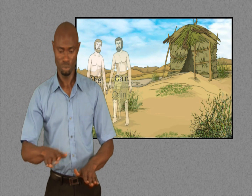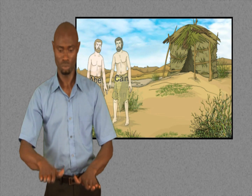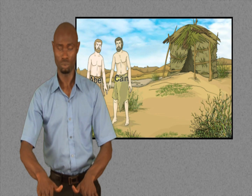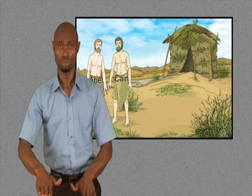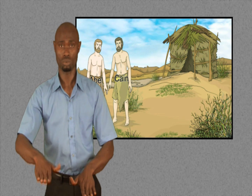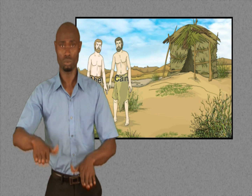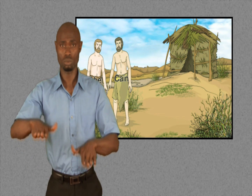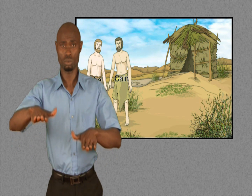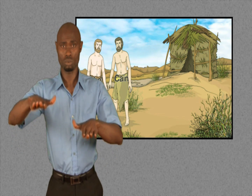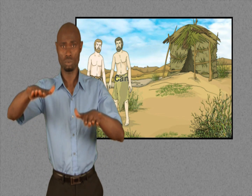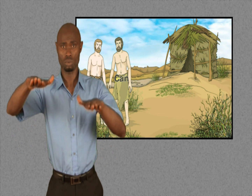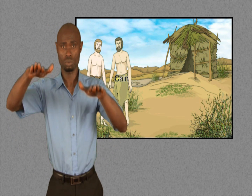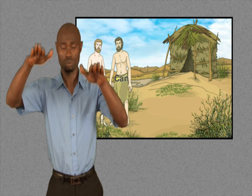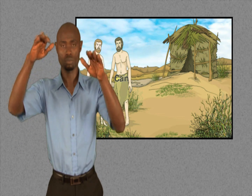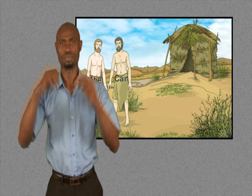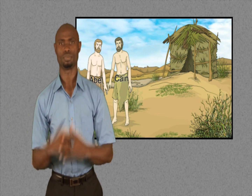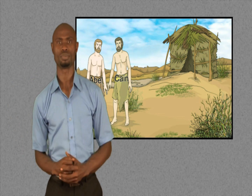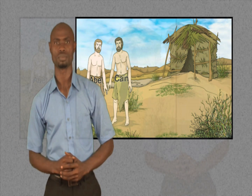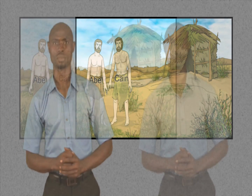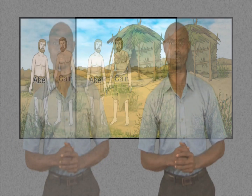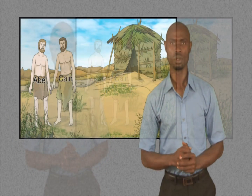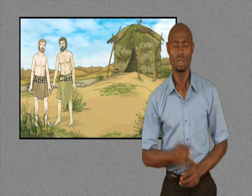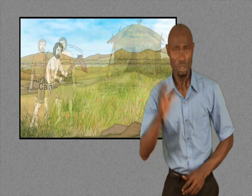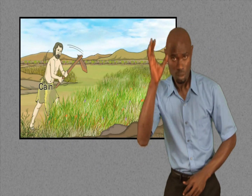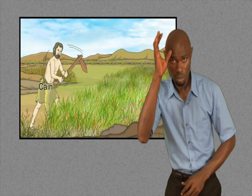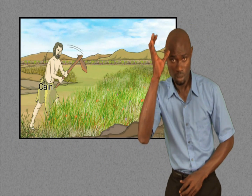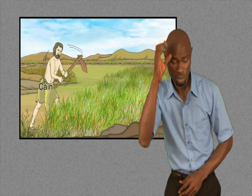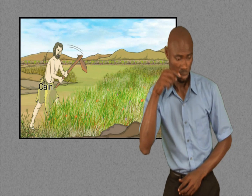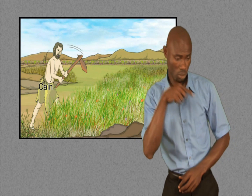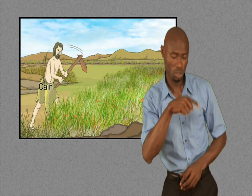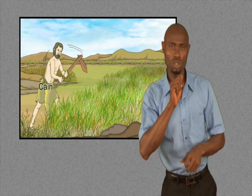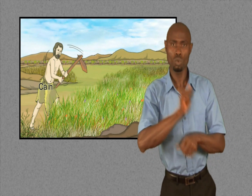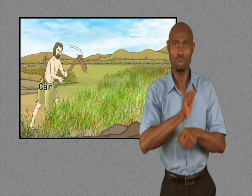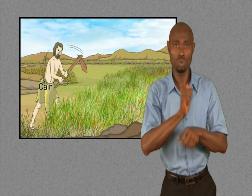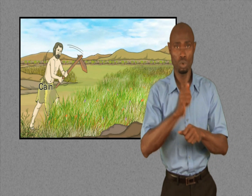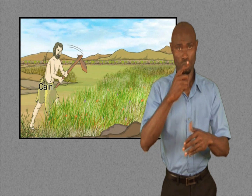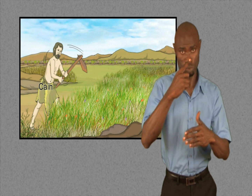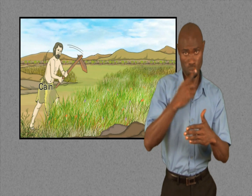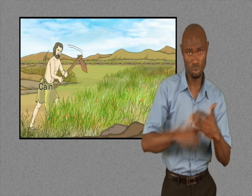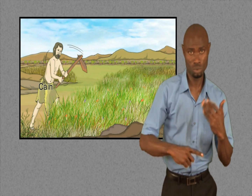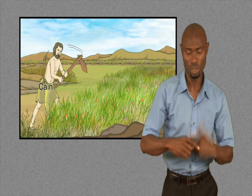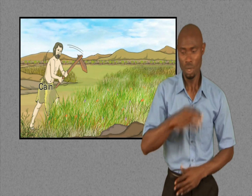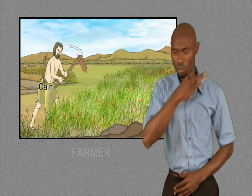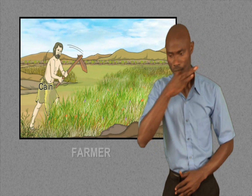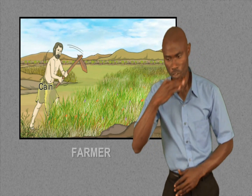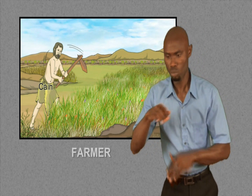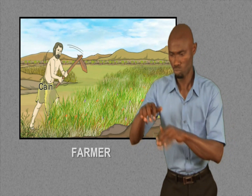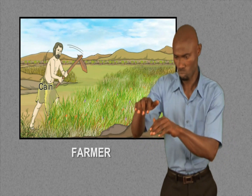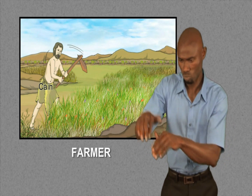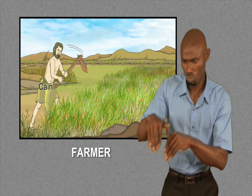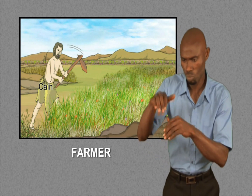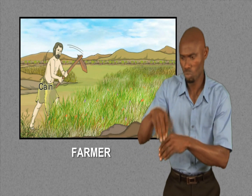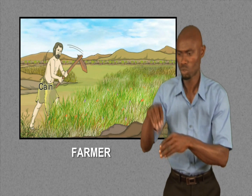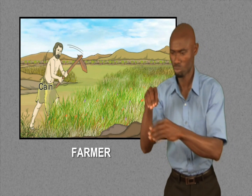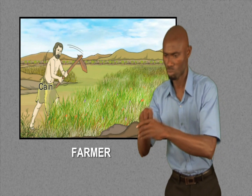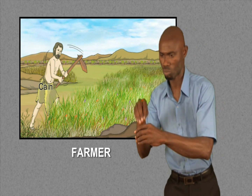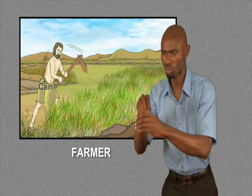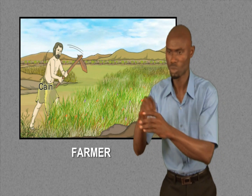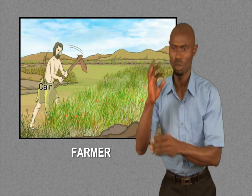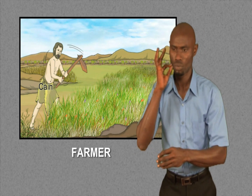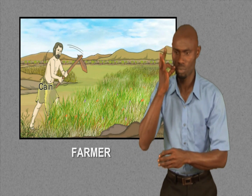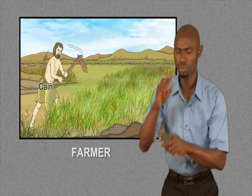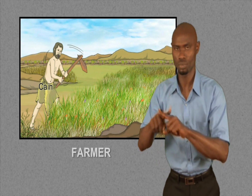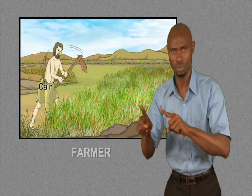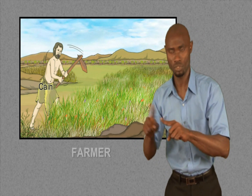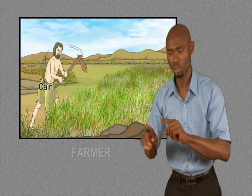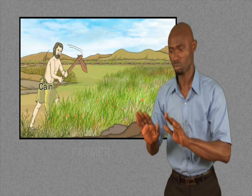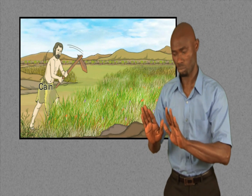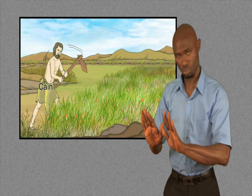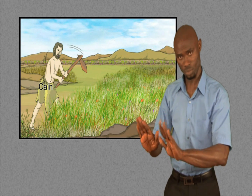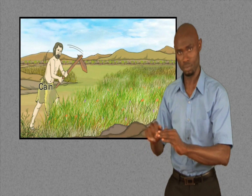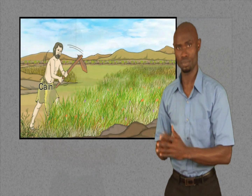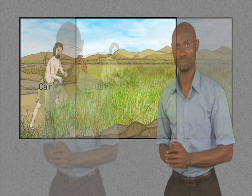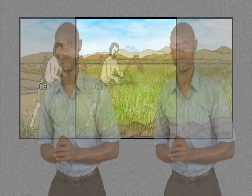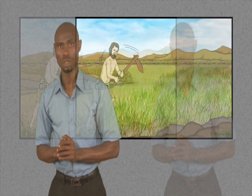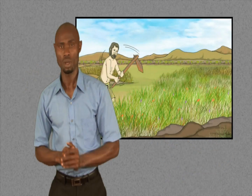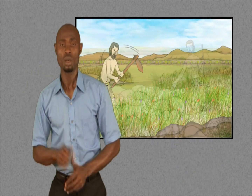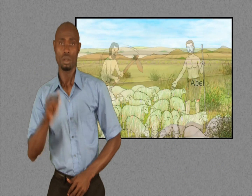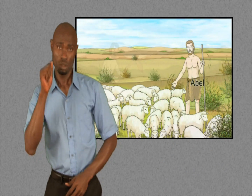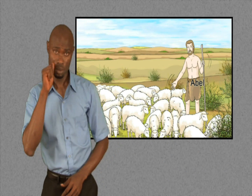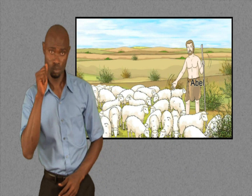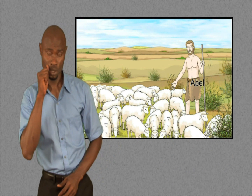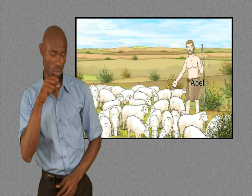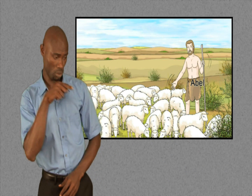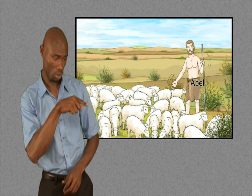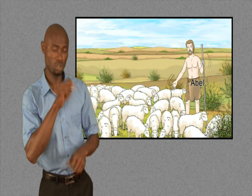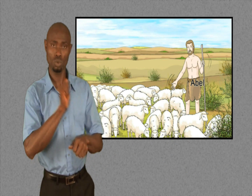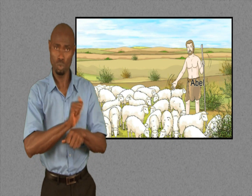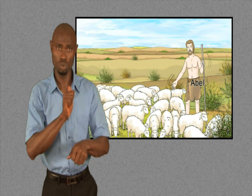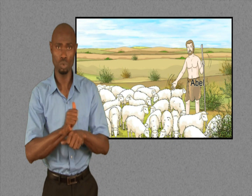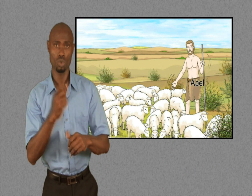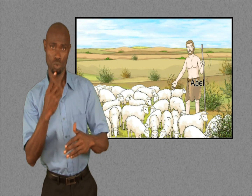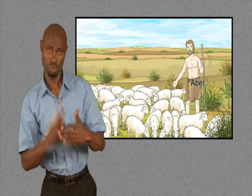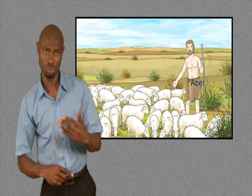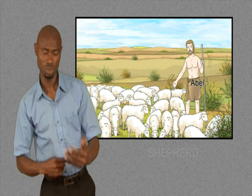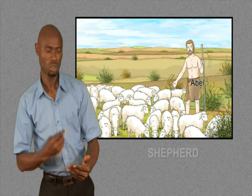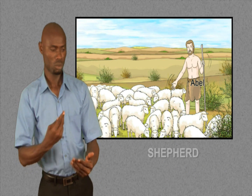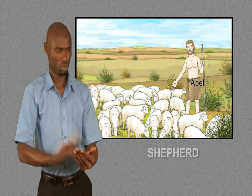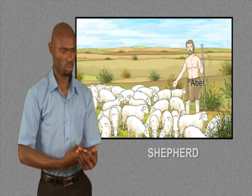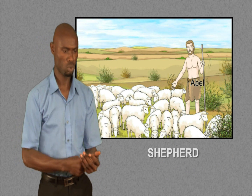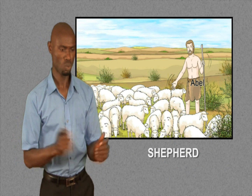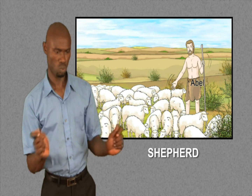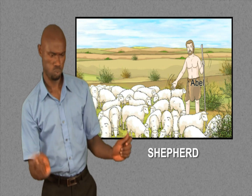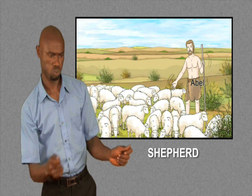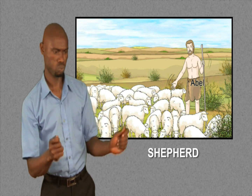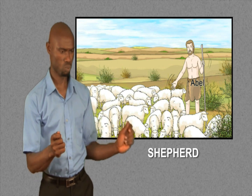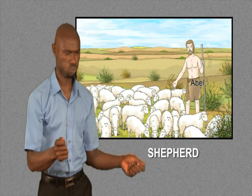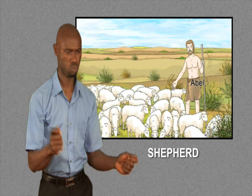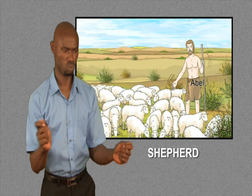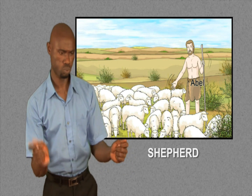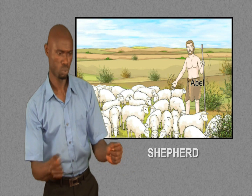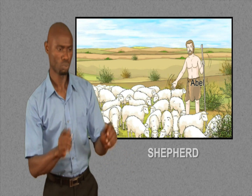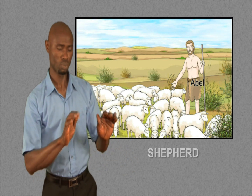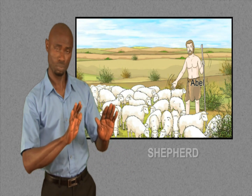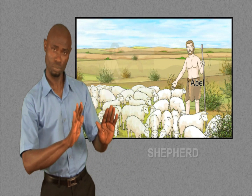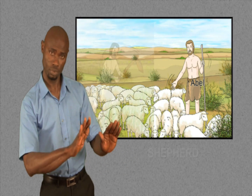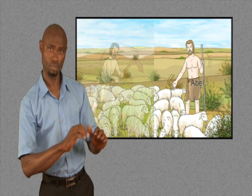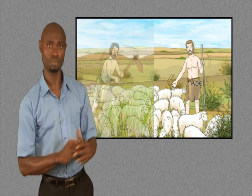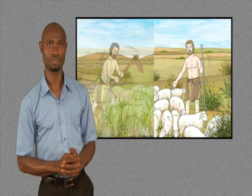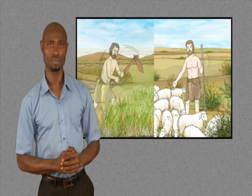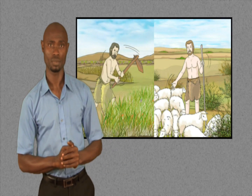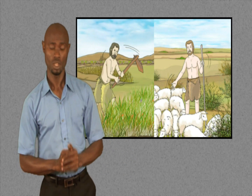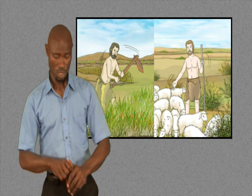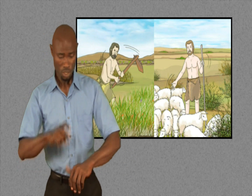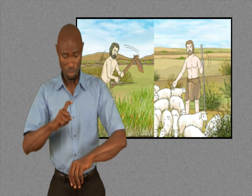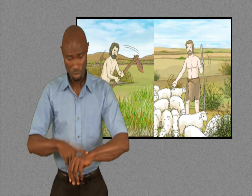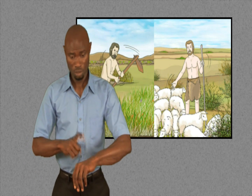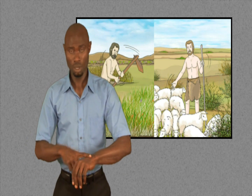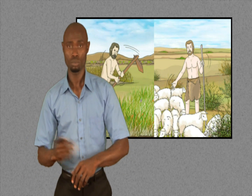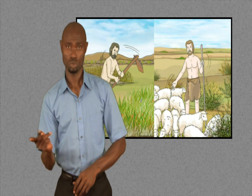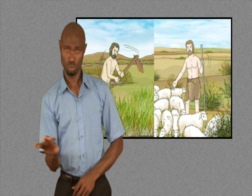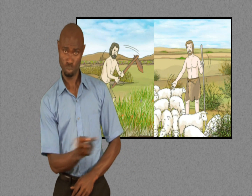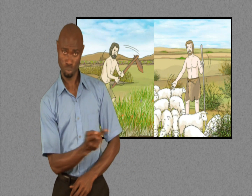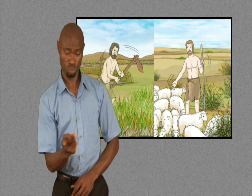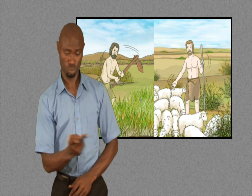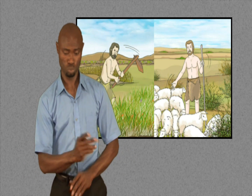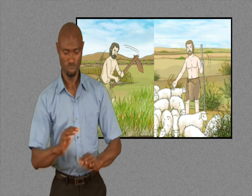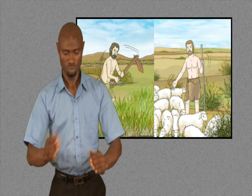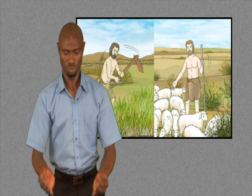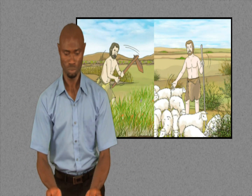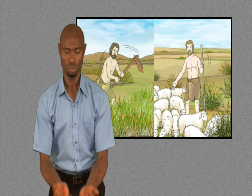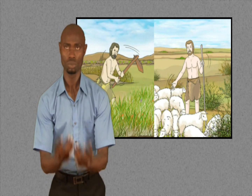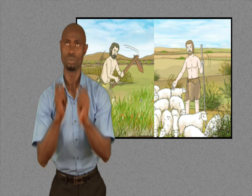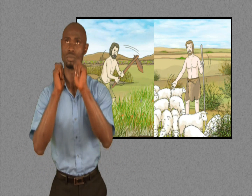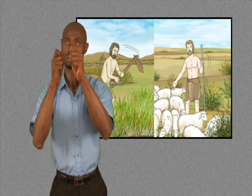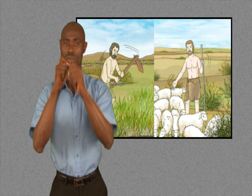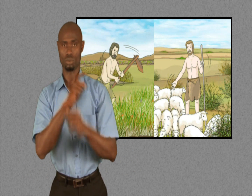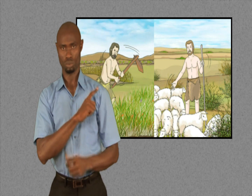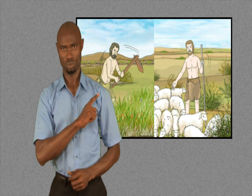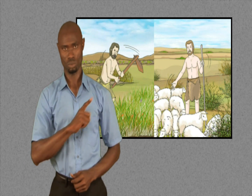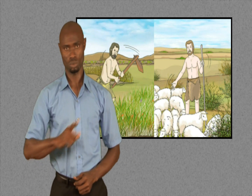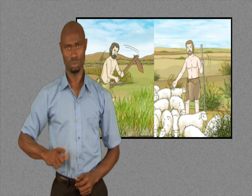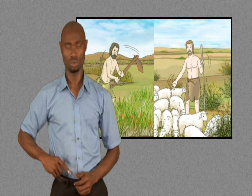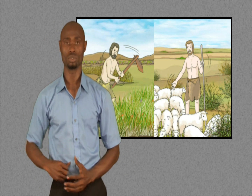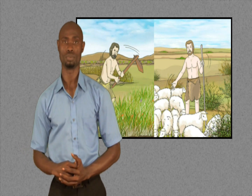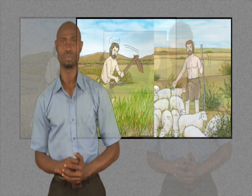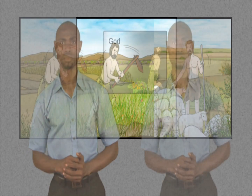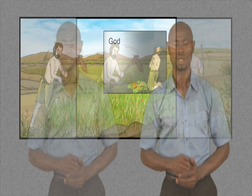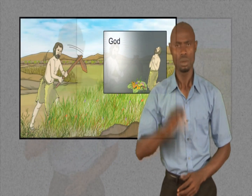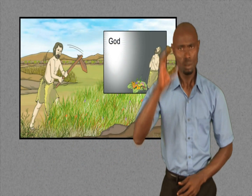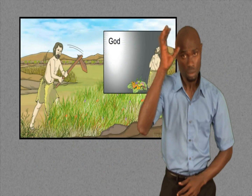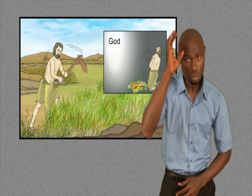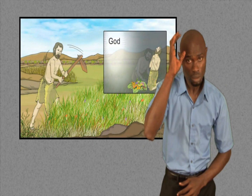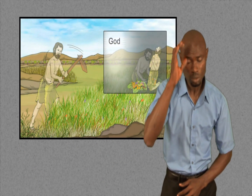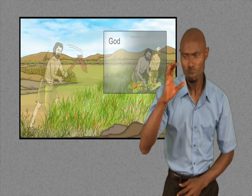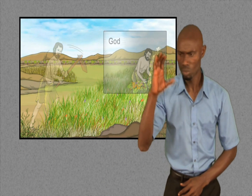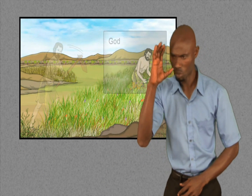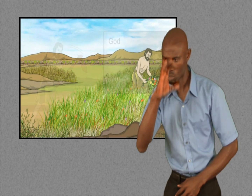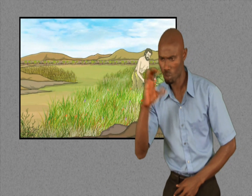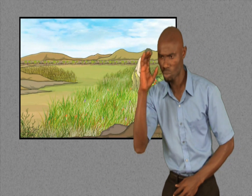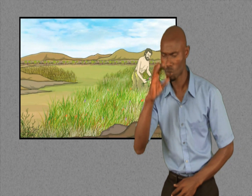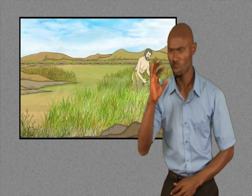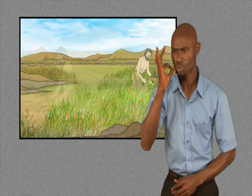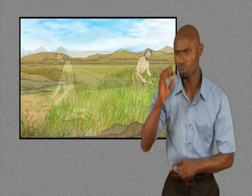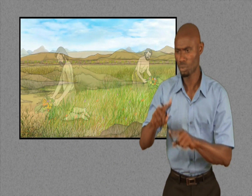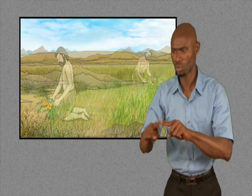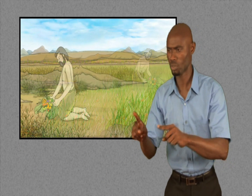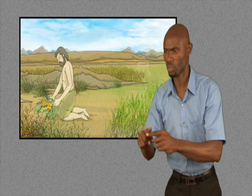Now Abel was a keeper of sheep, while Cain was a tiller of the soil.